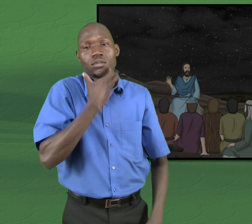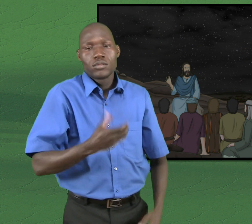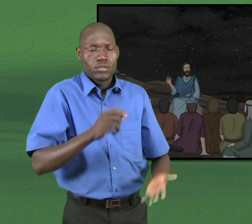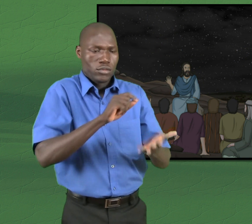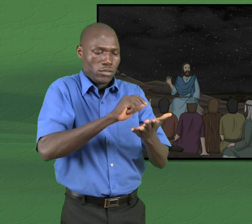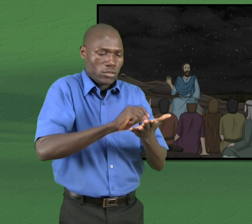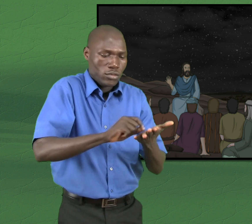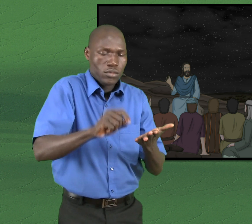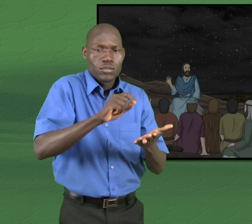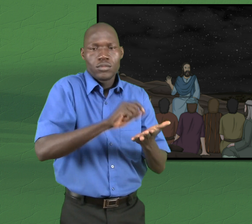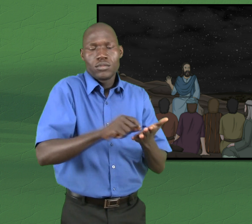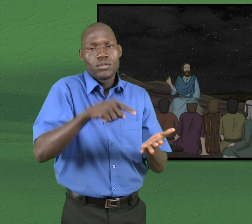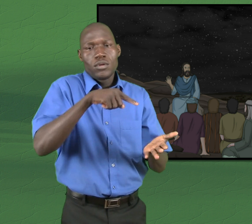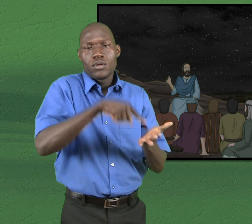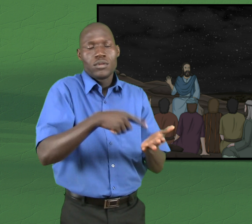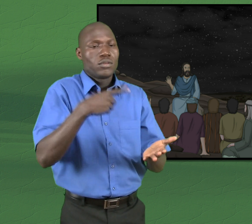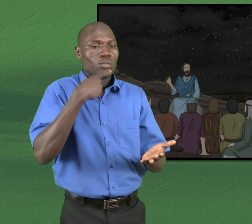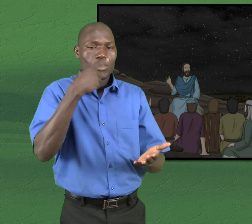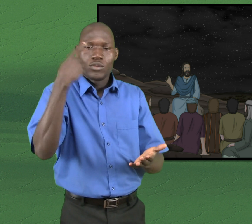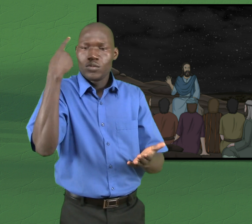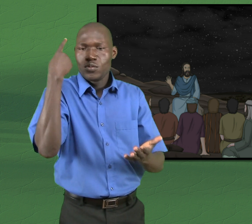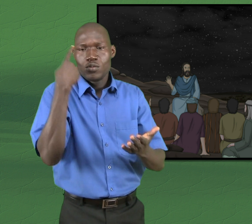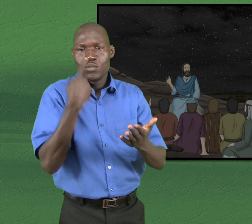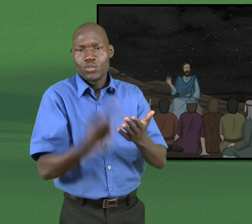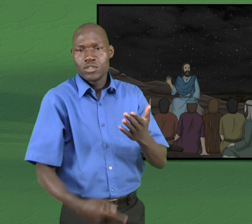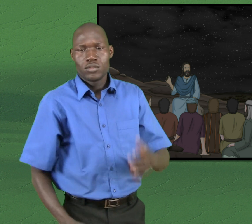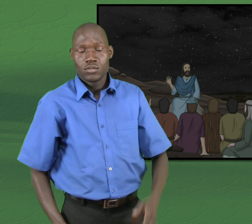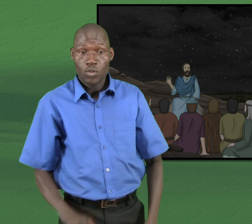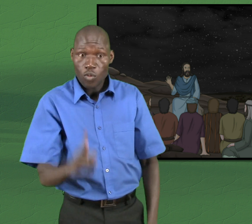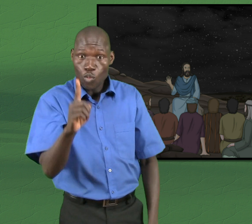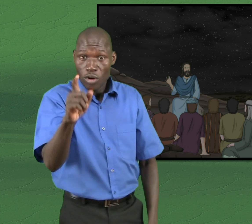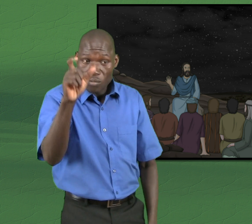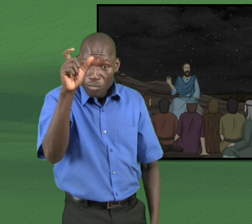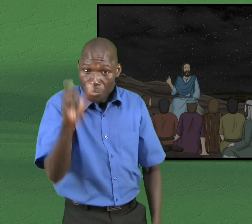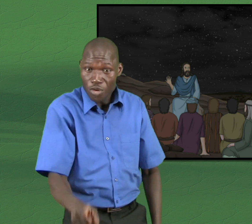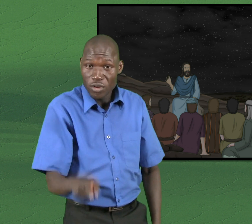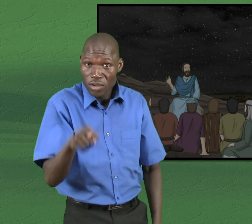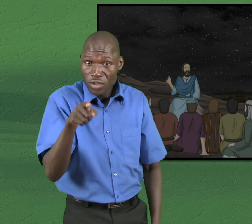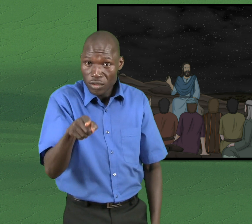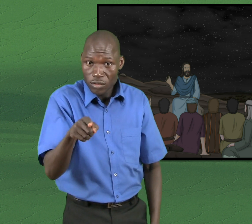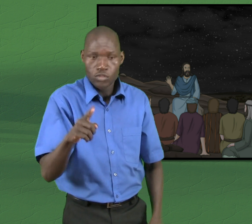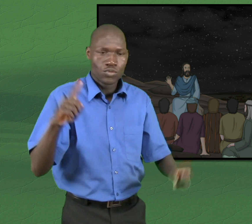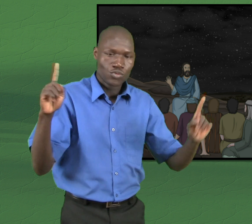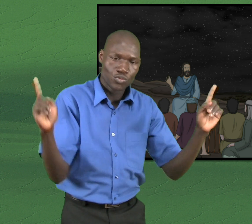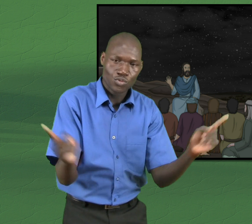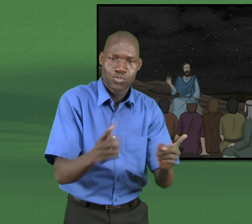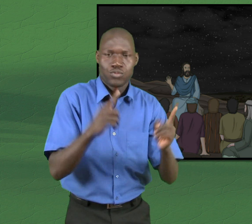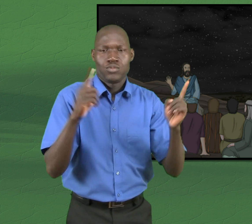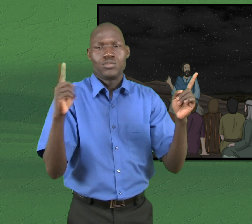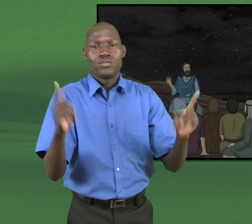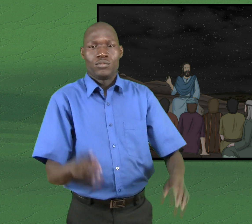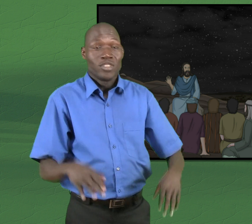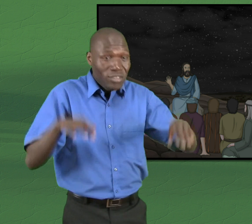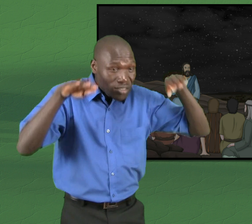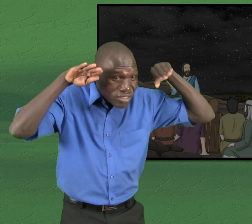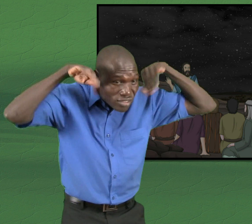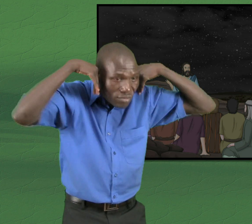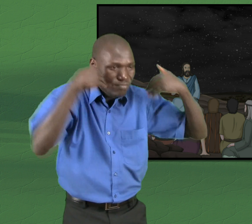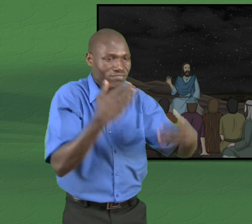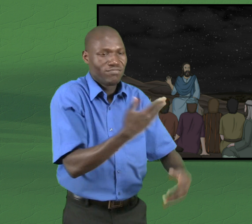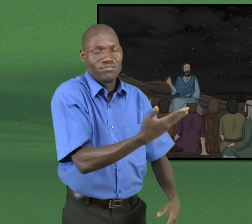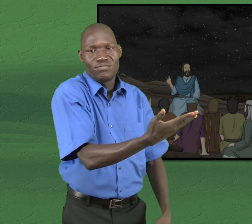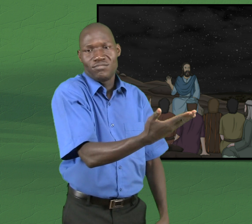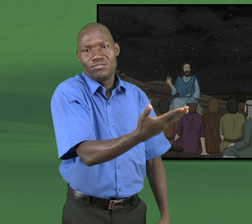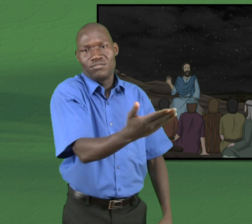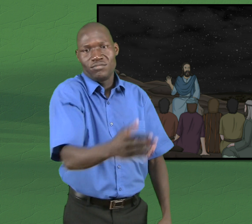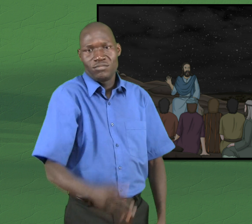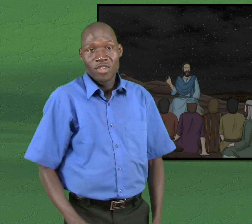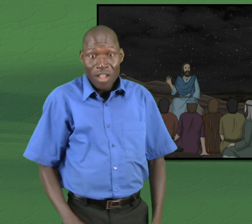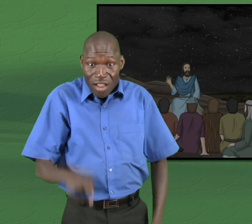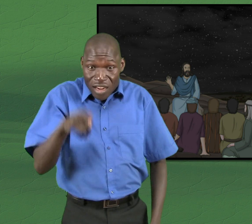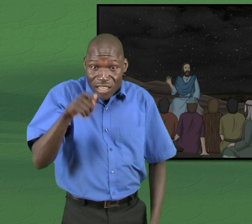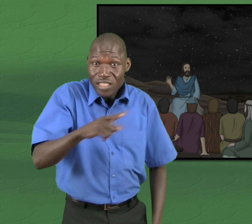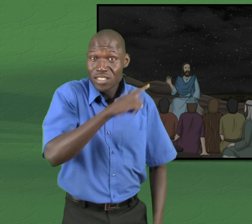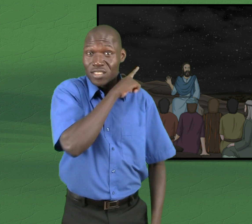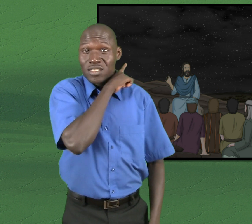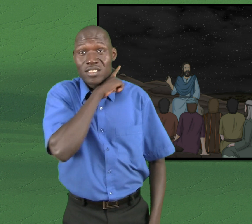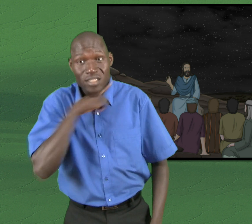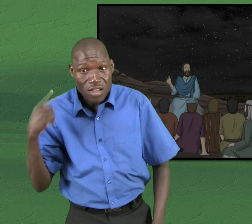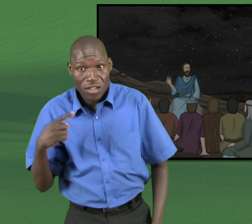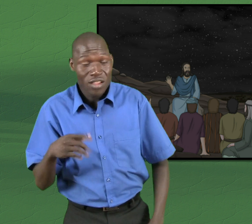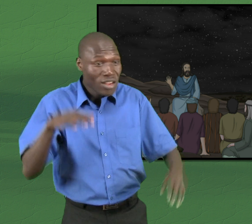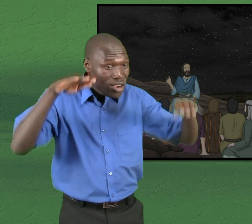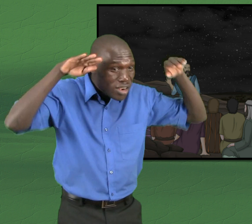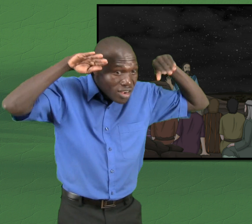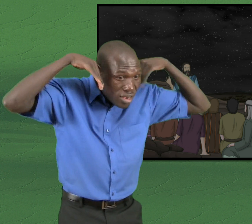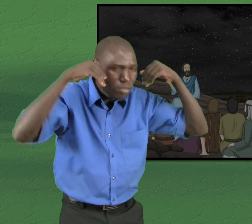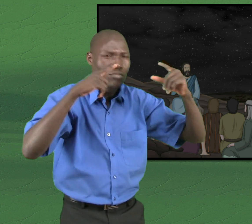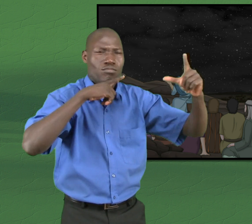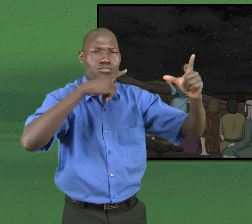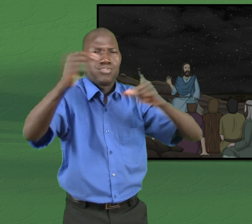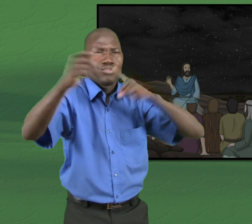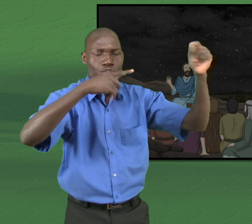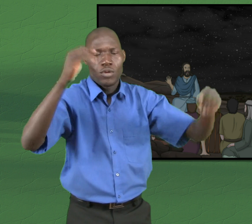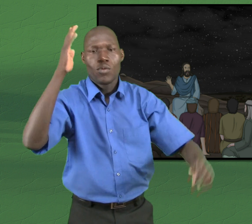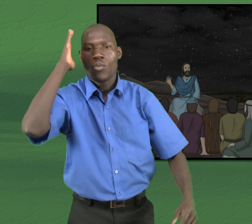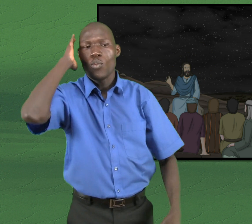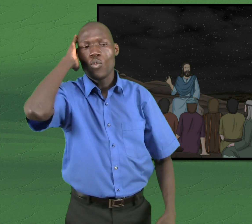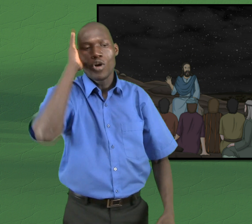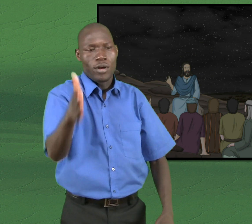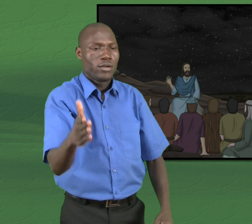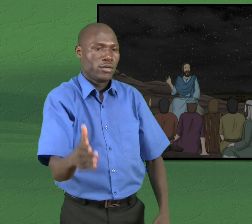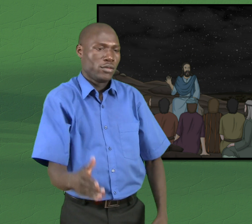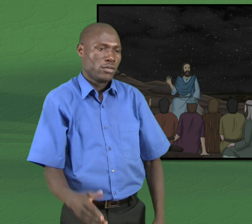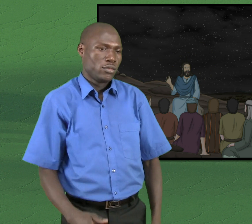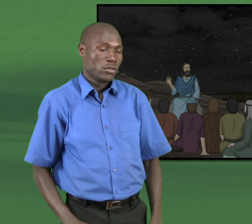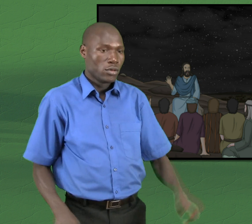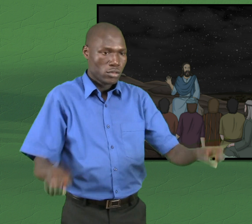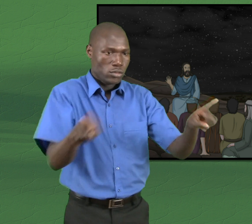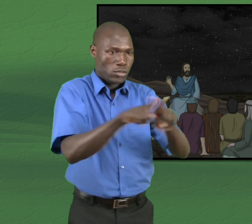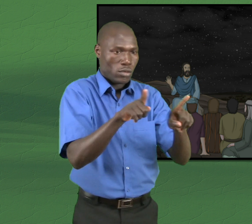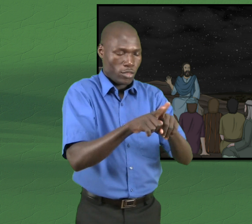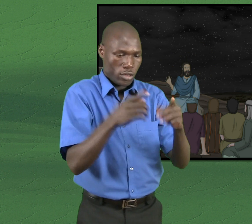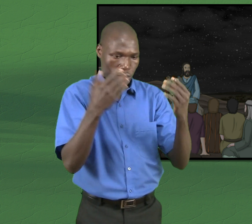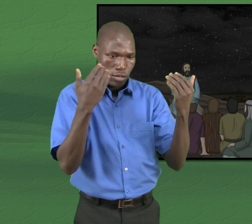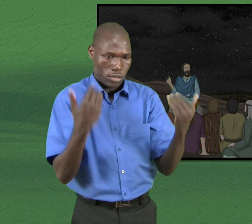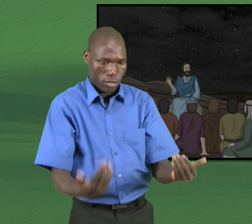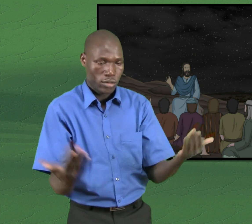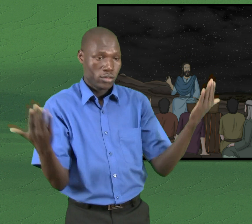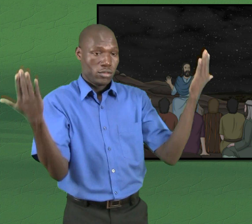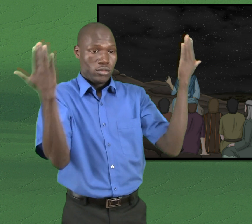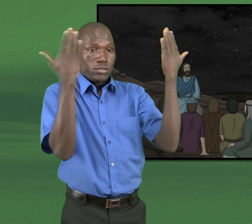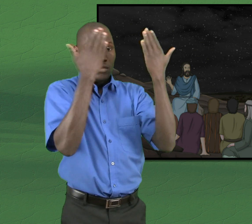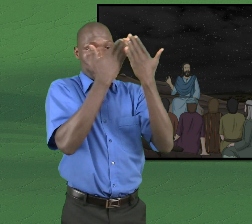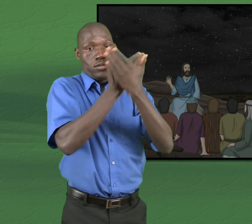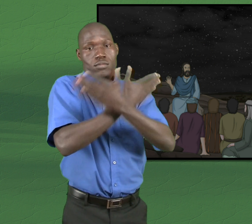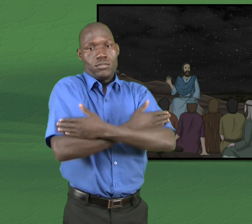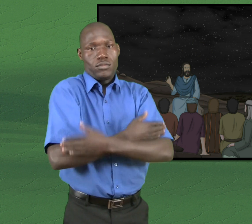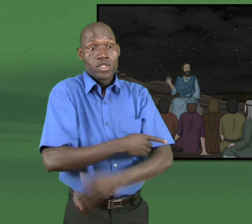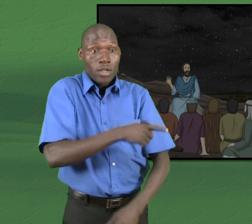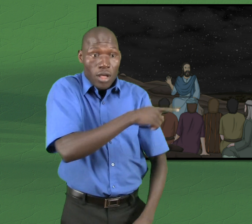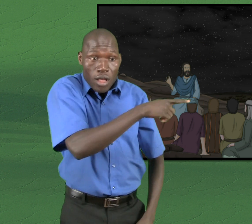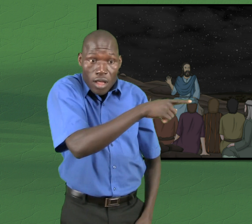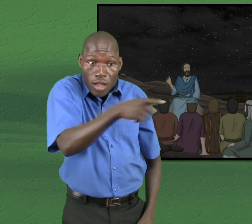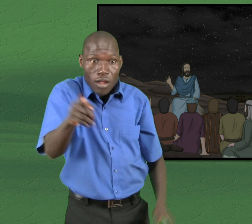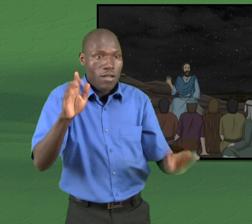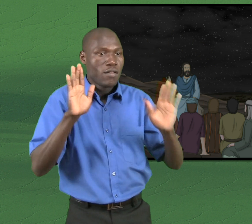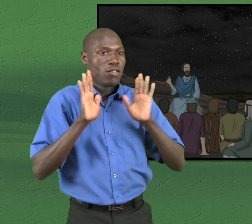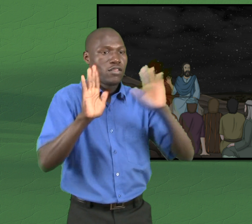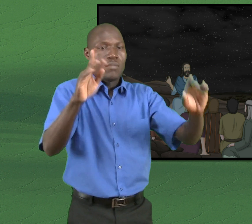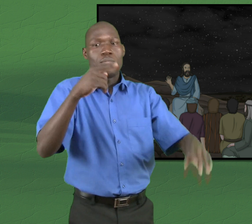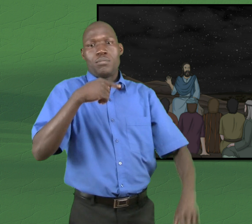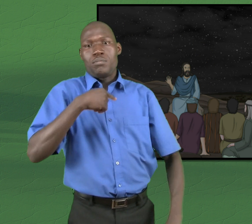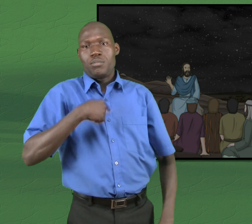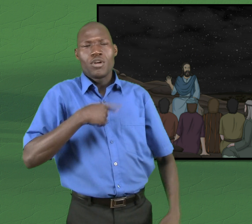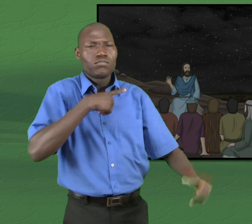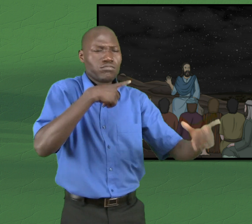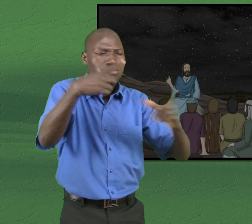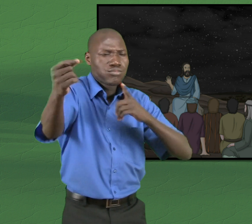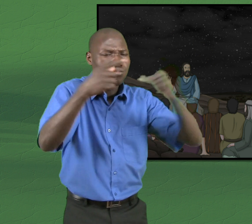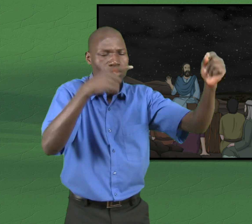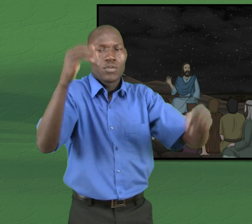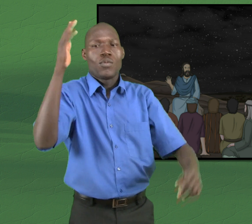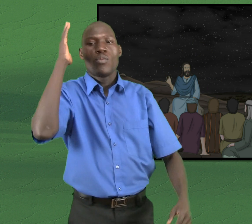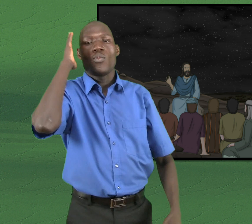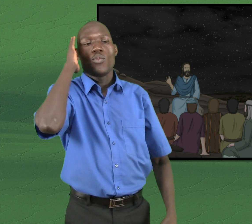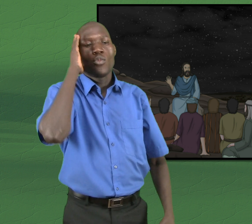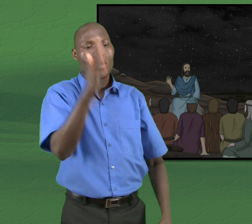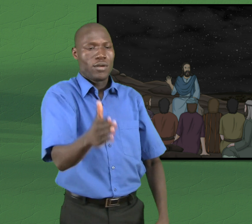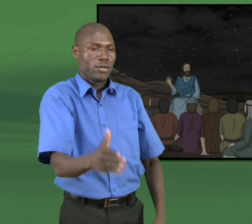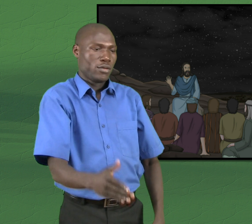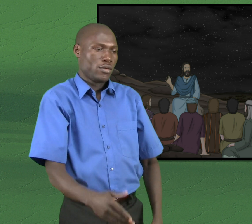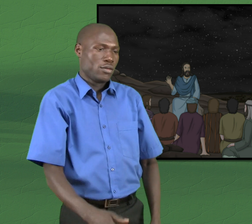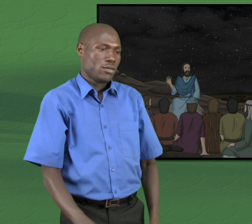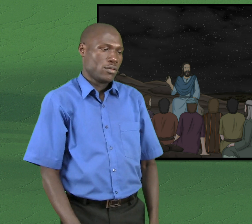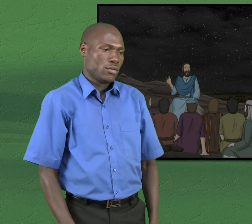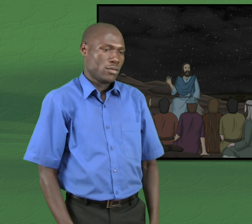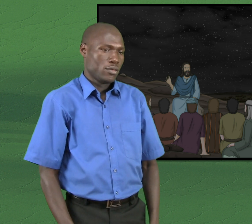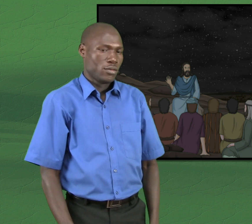For it is written: ‘I will strike the Shepherd, and the sheep of the flock will be scattered.’